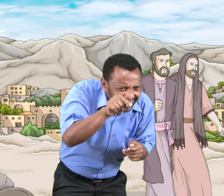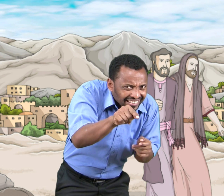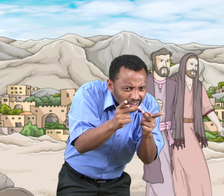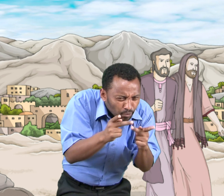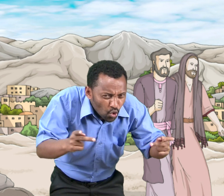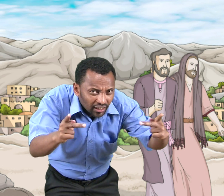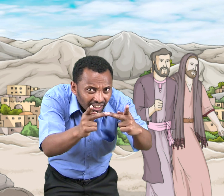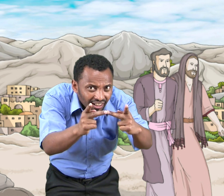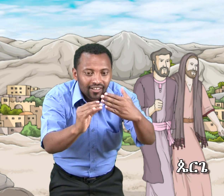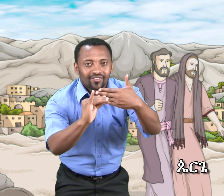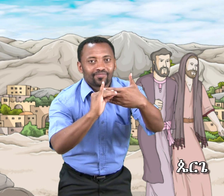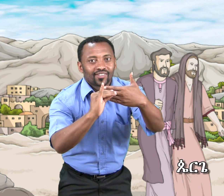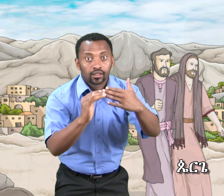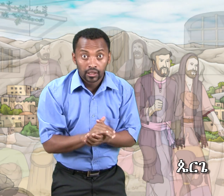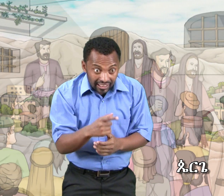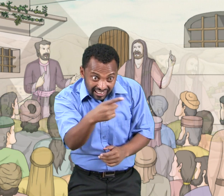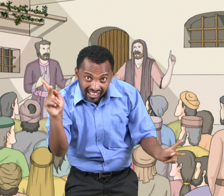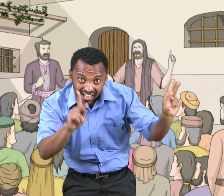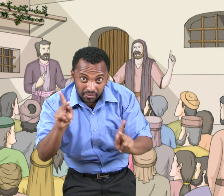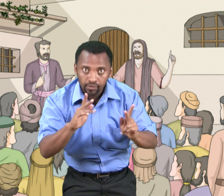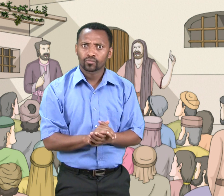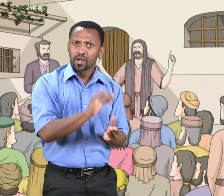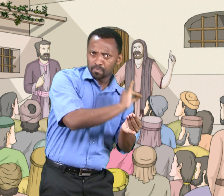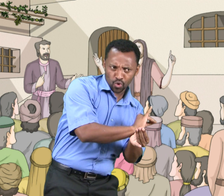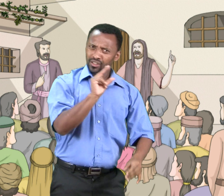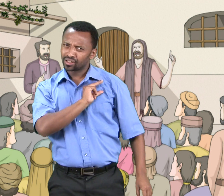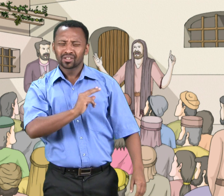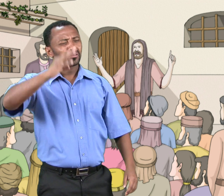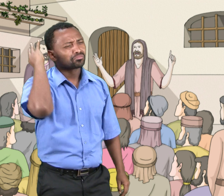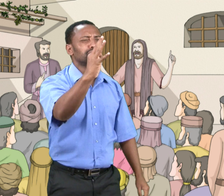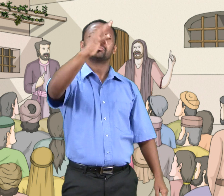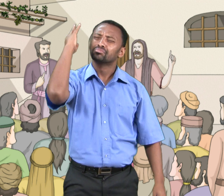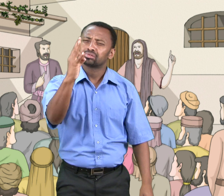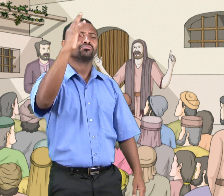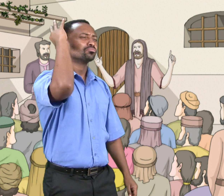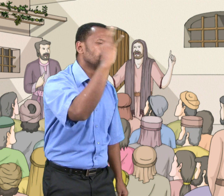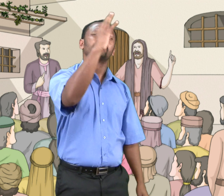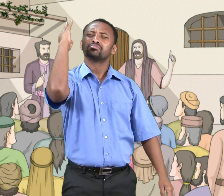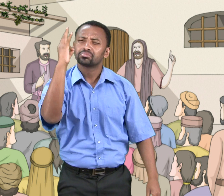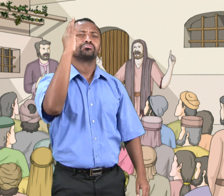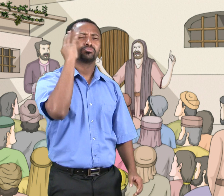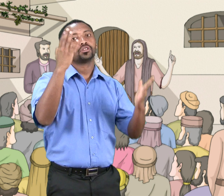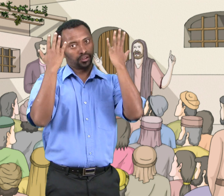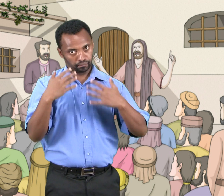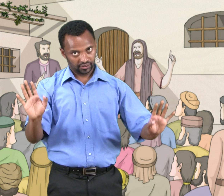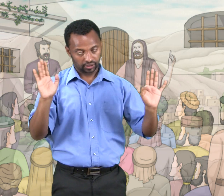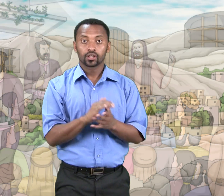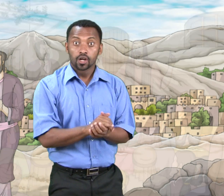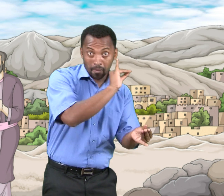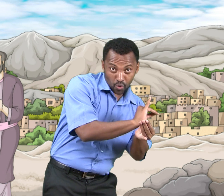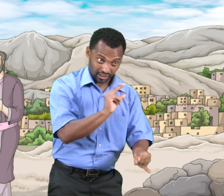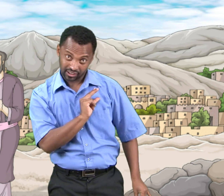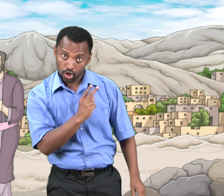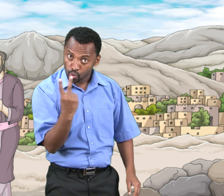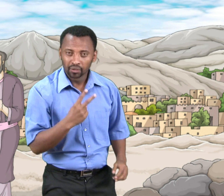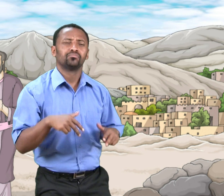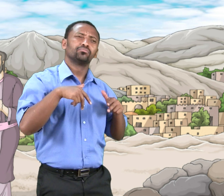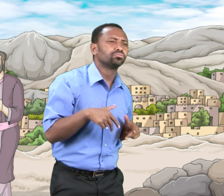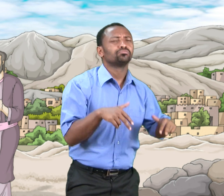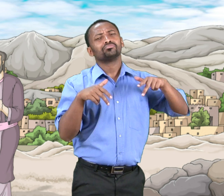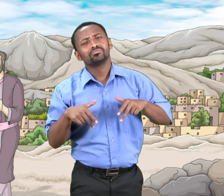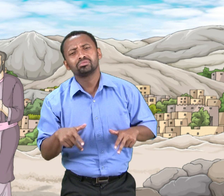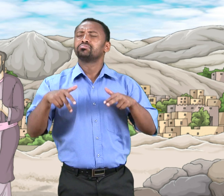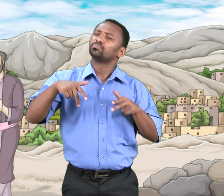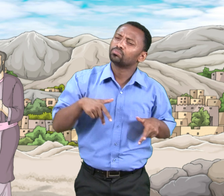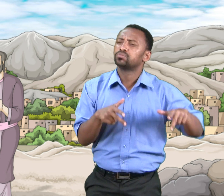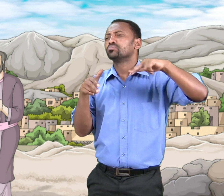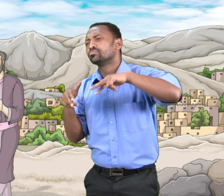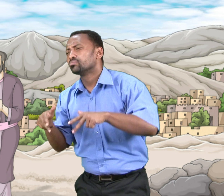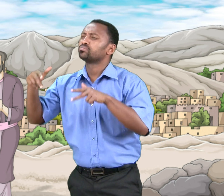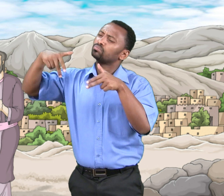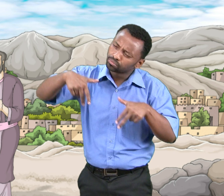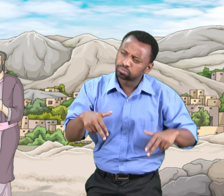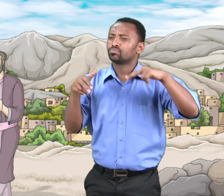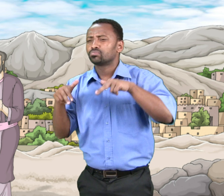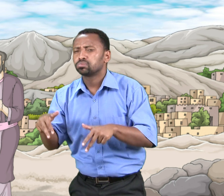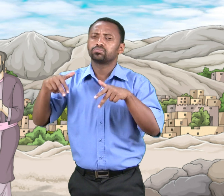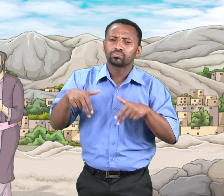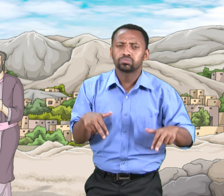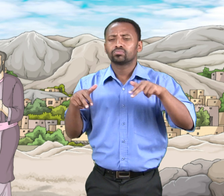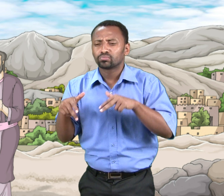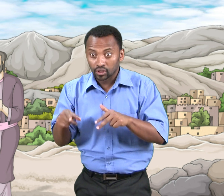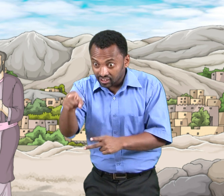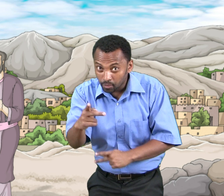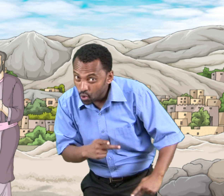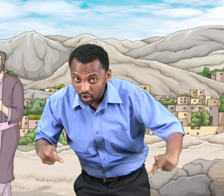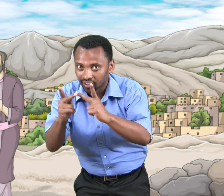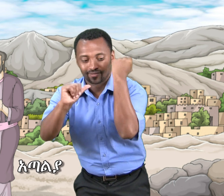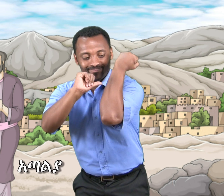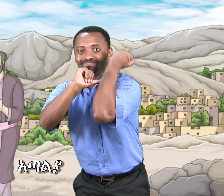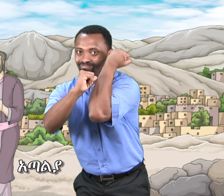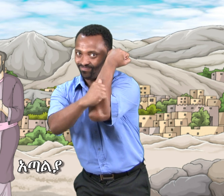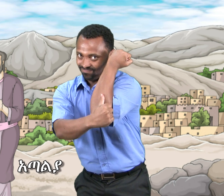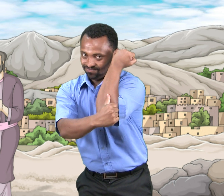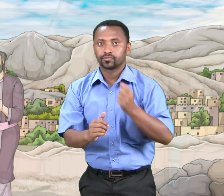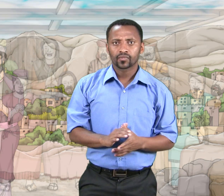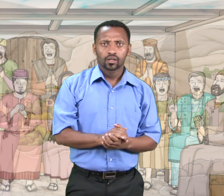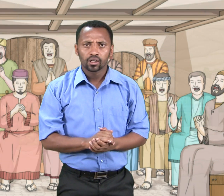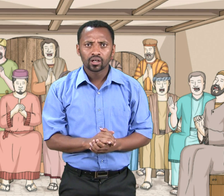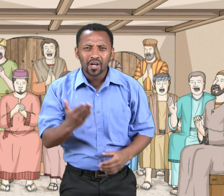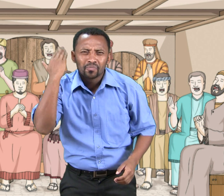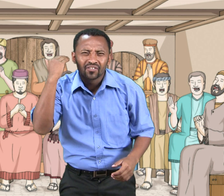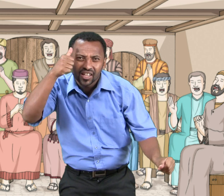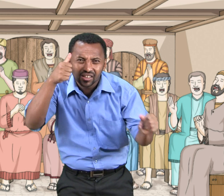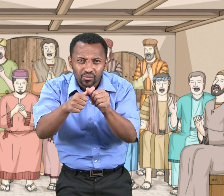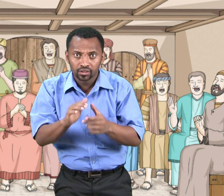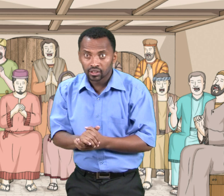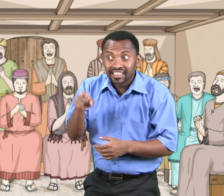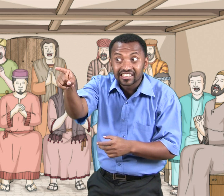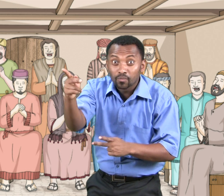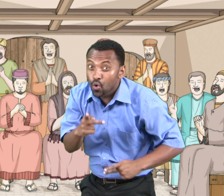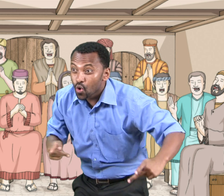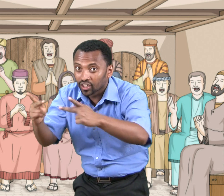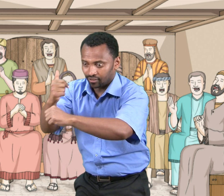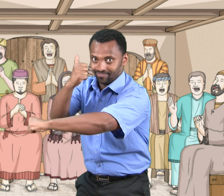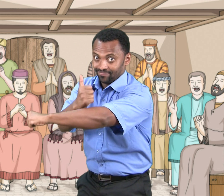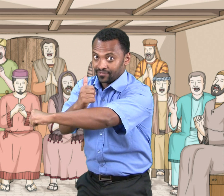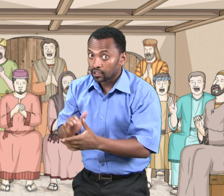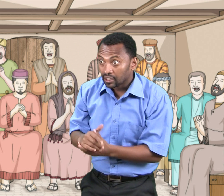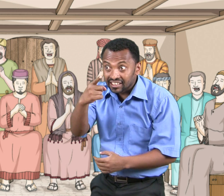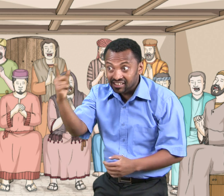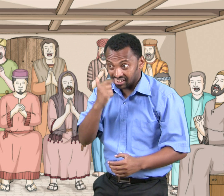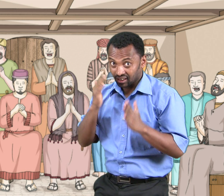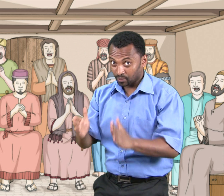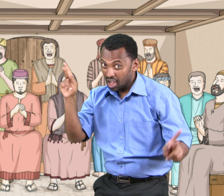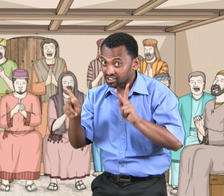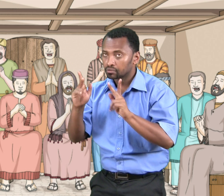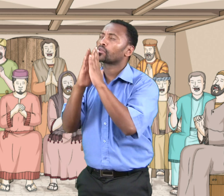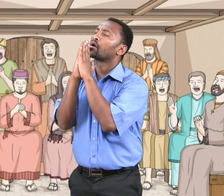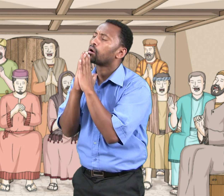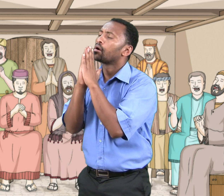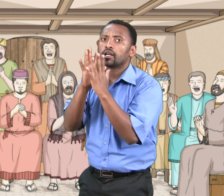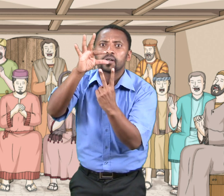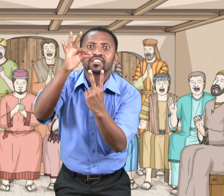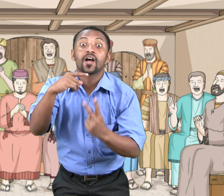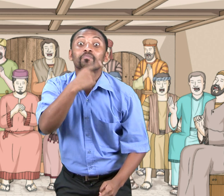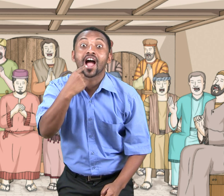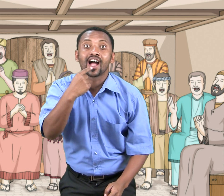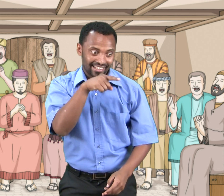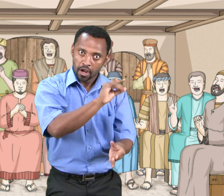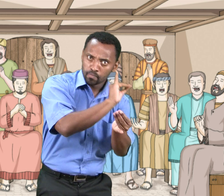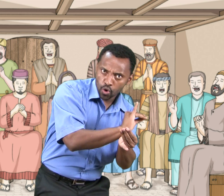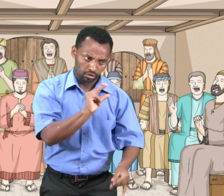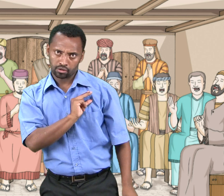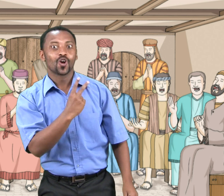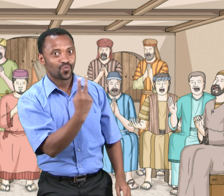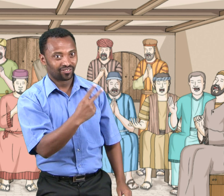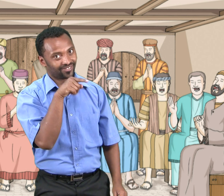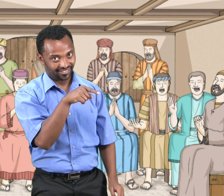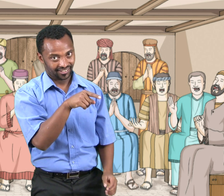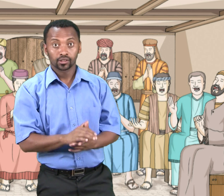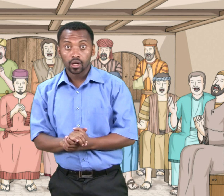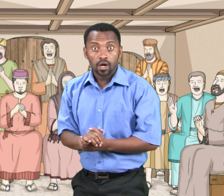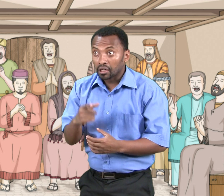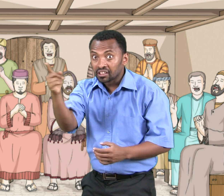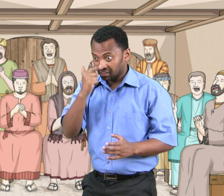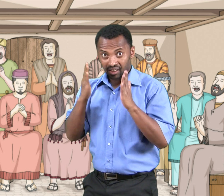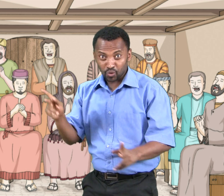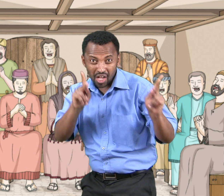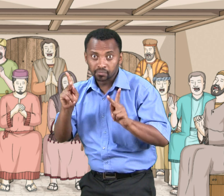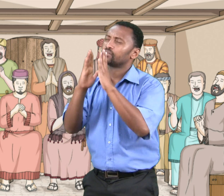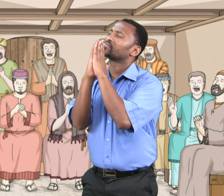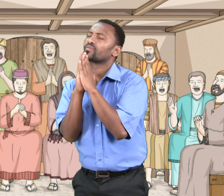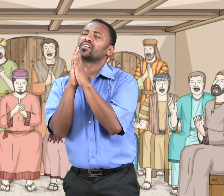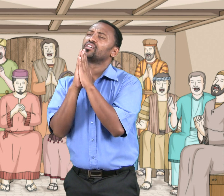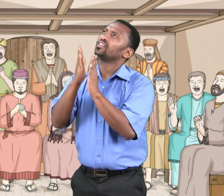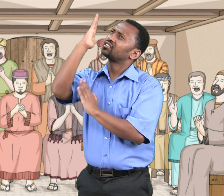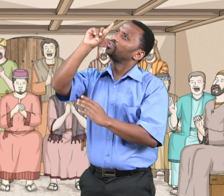And when they had spoken the word in Perga, they went down to Attalia.